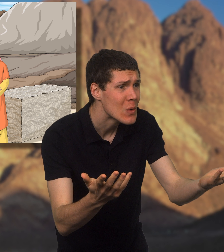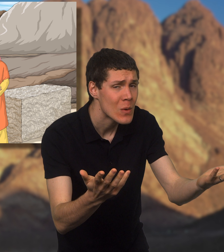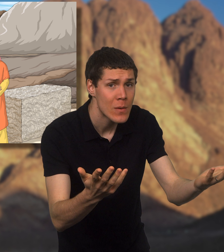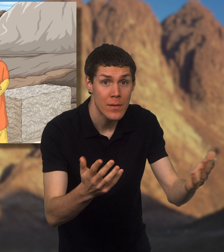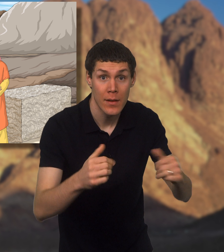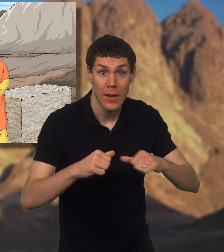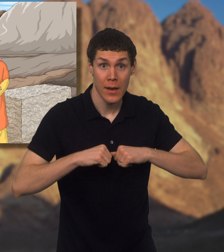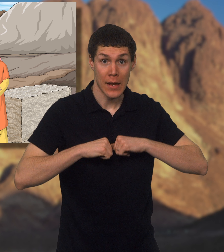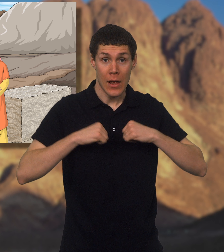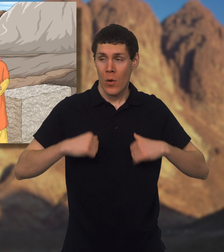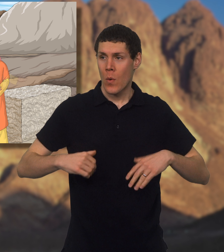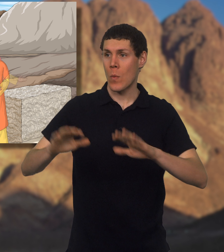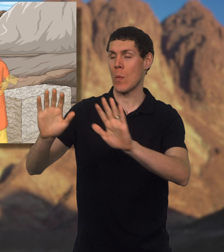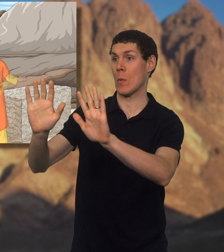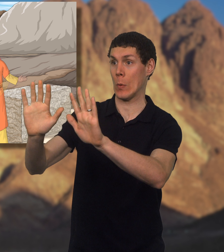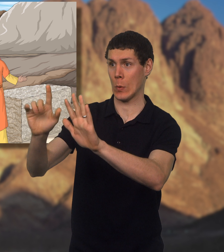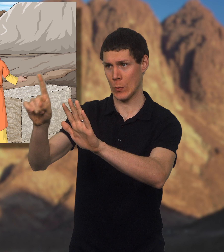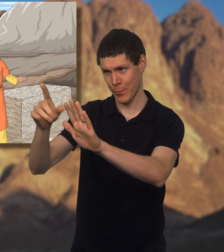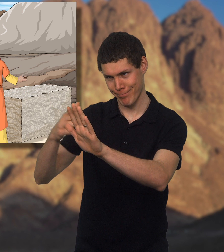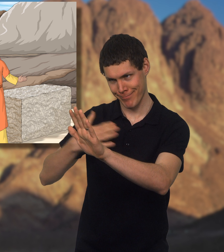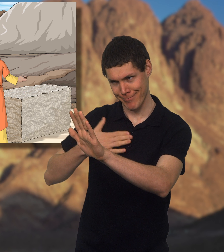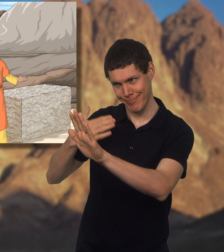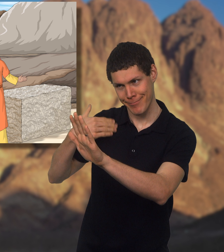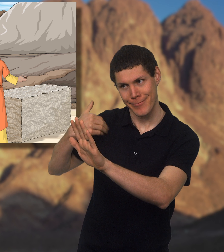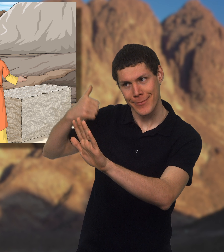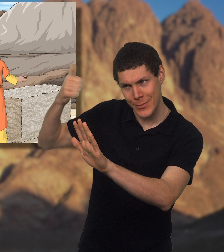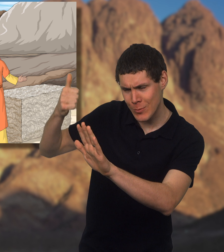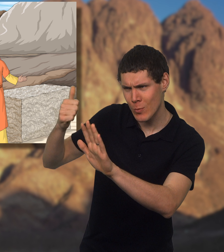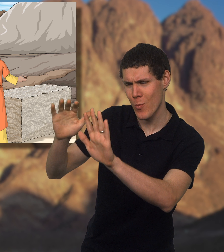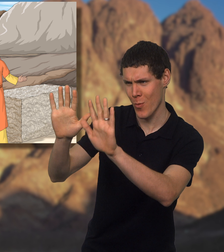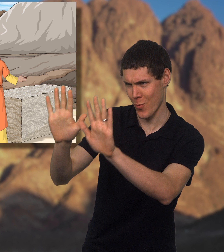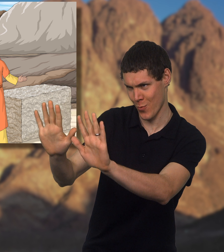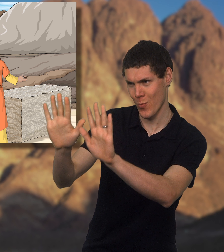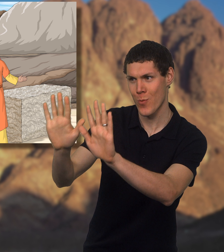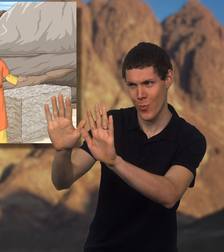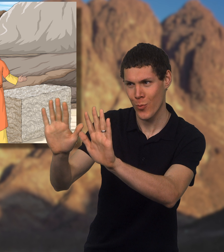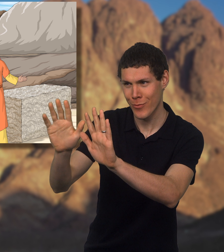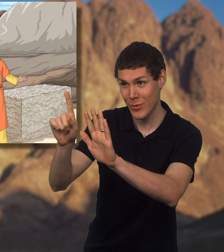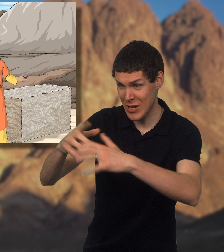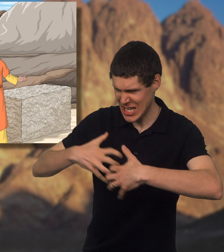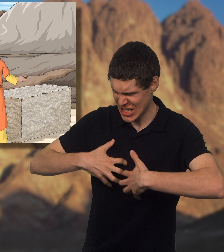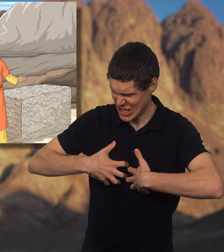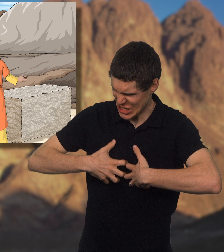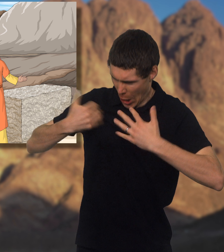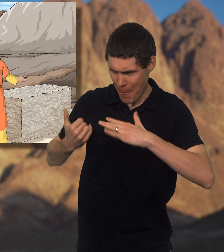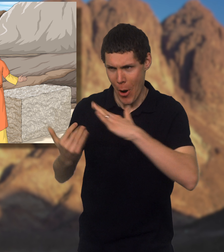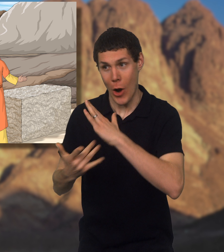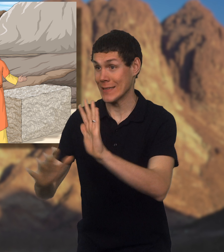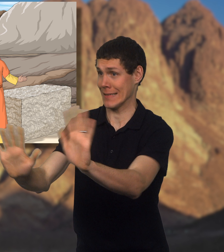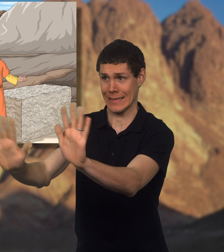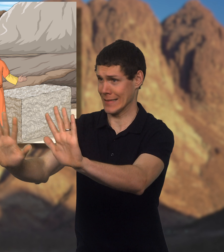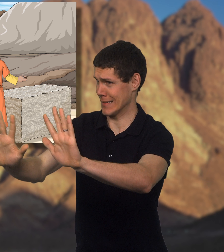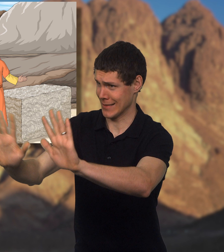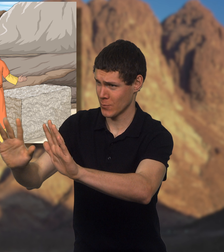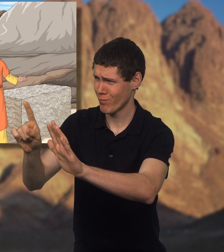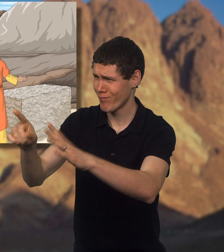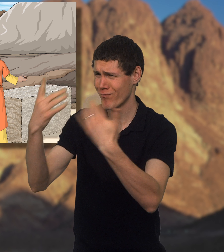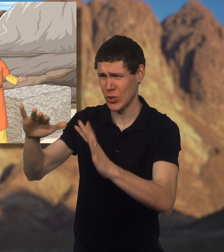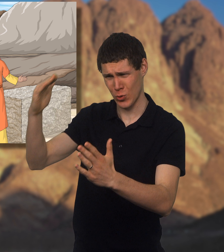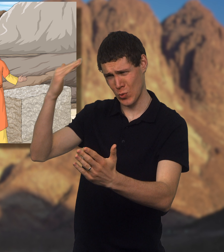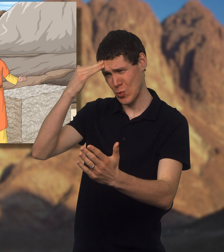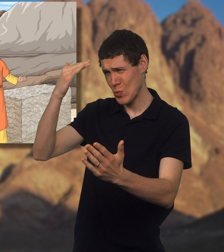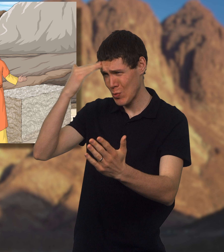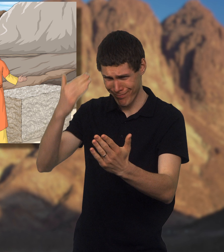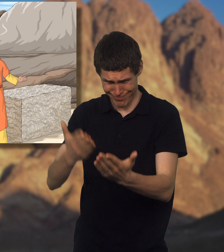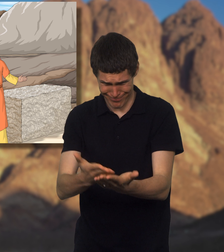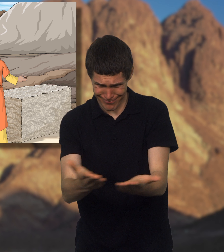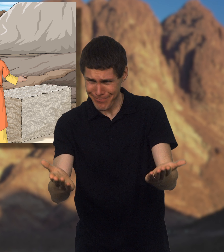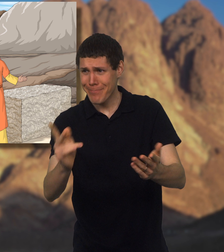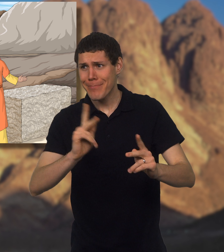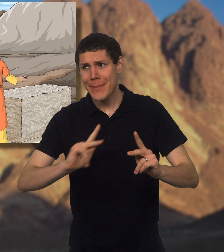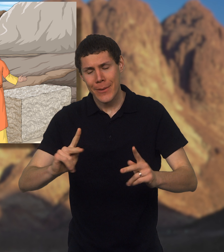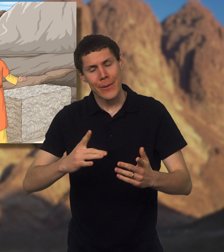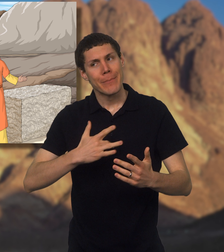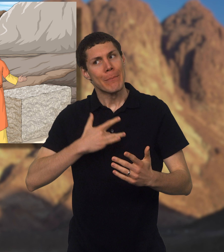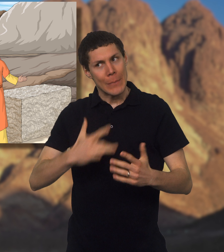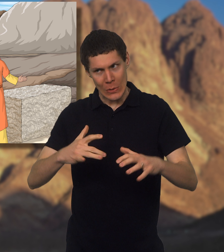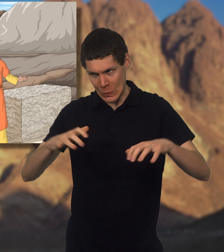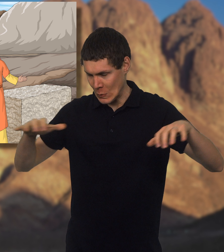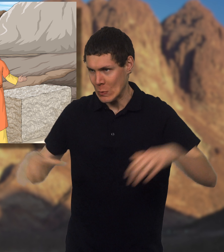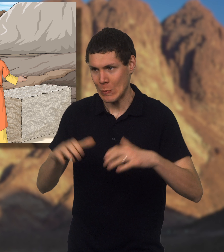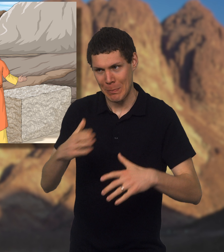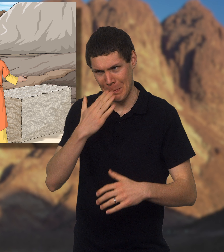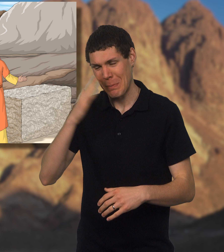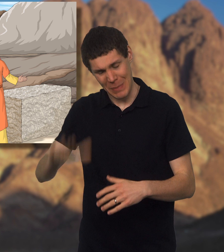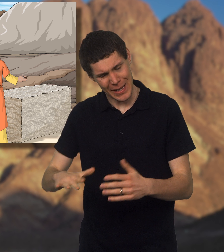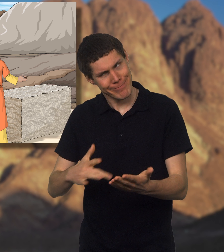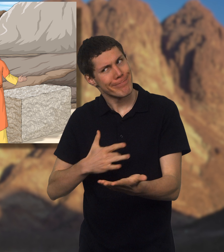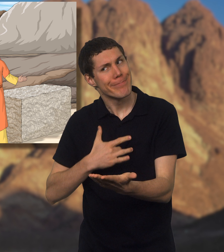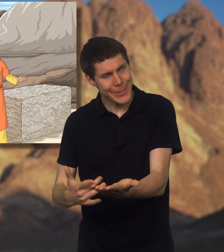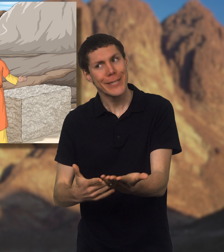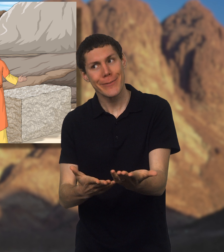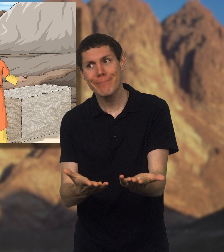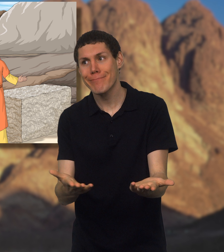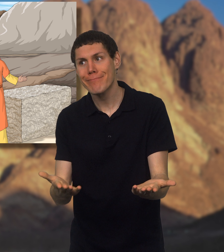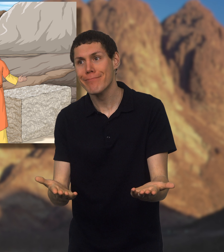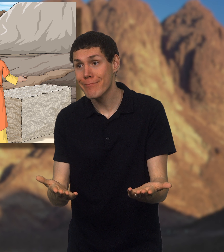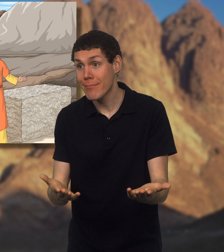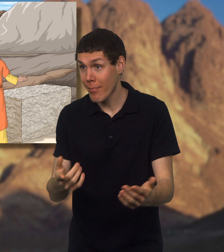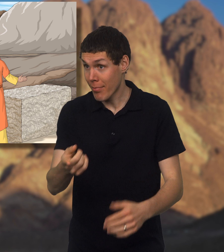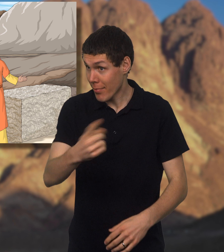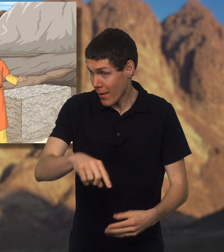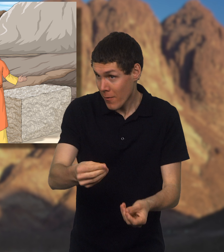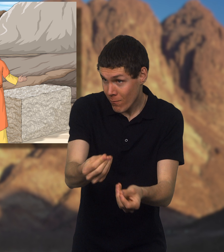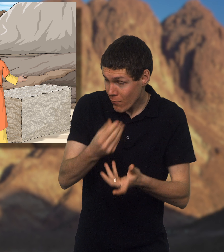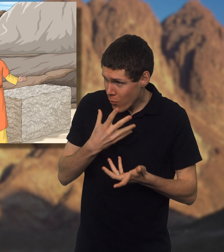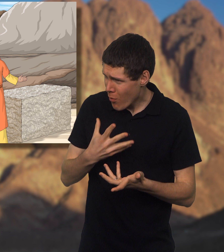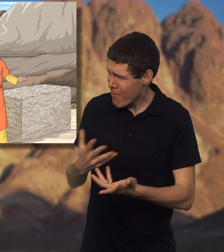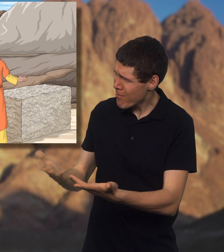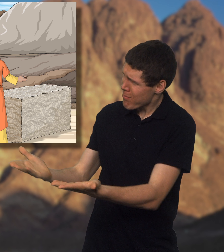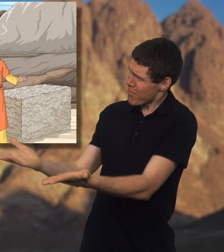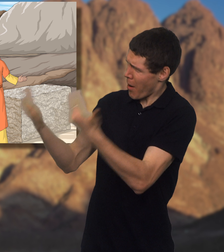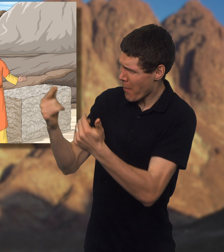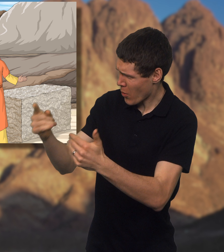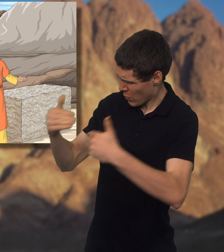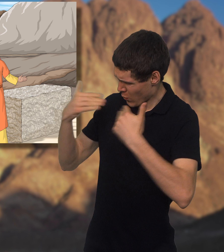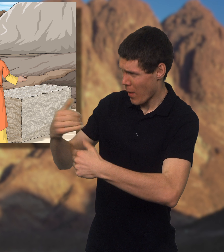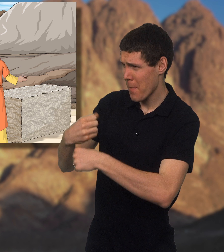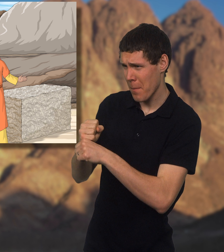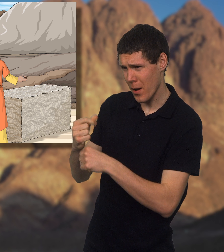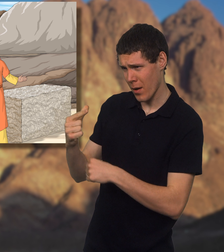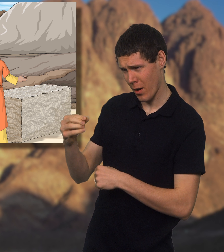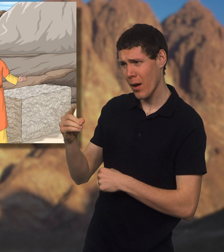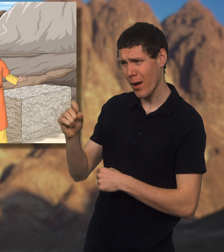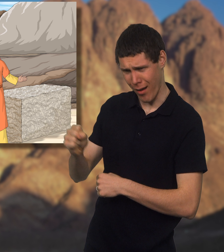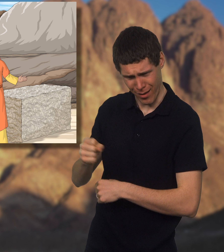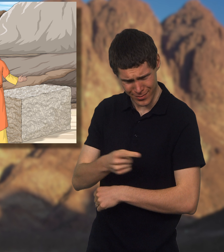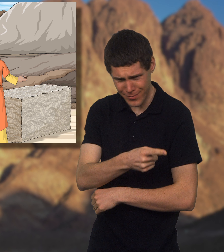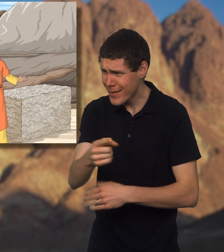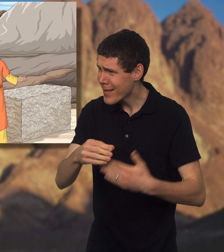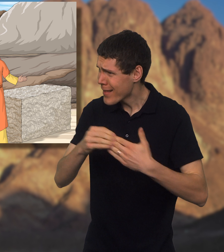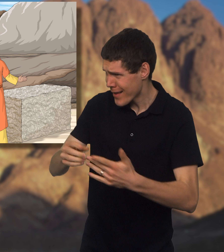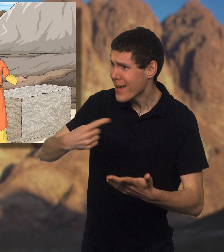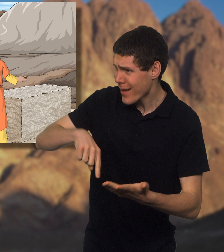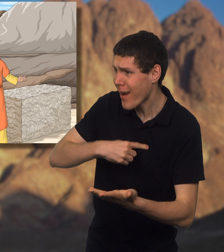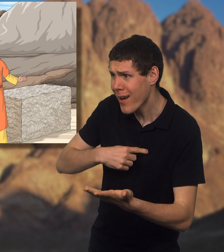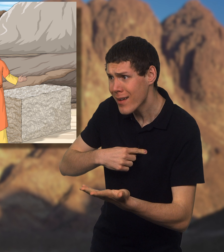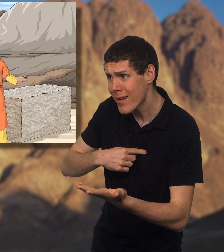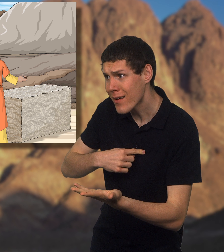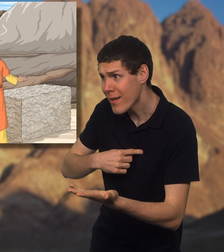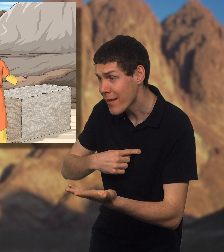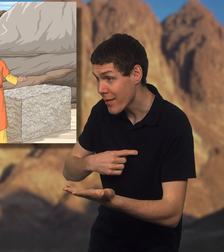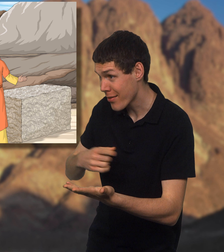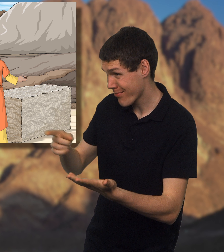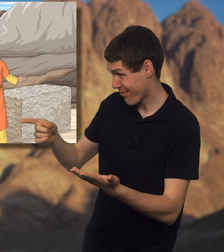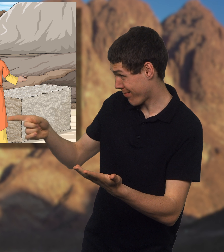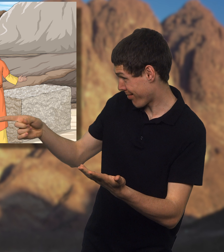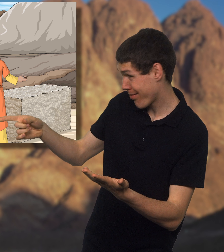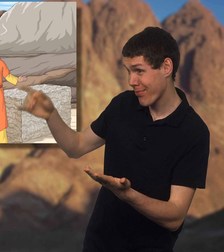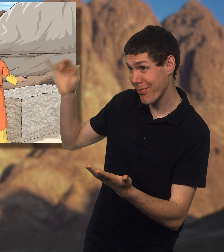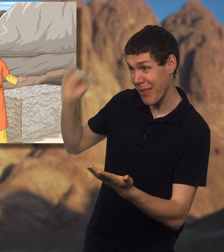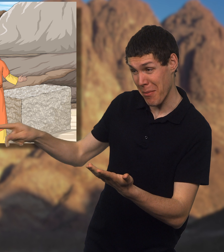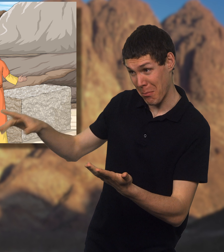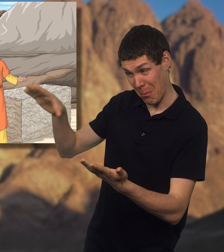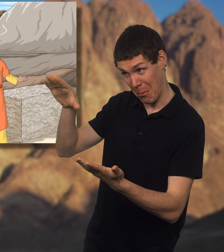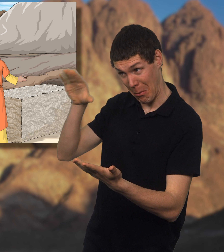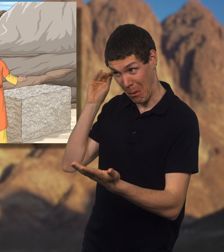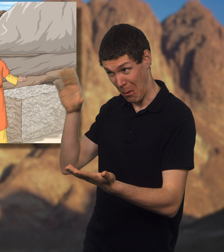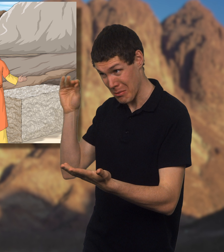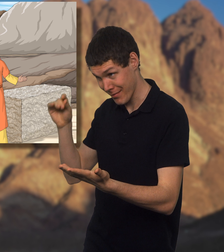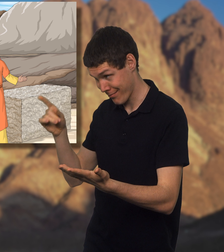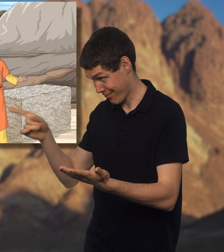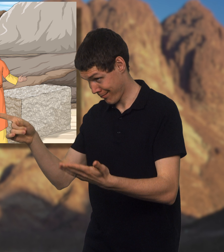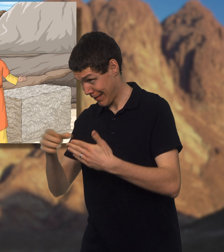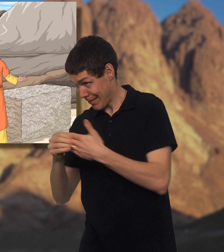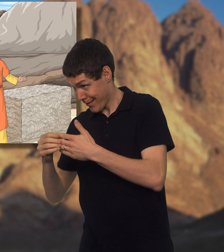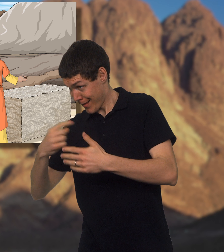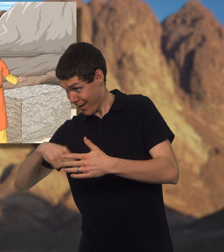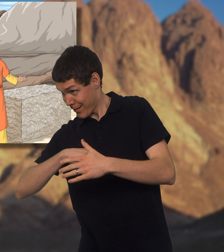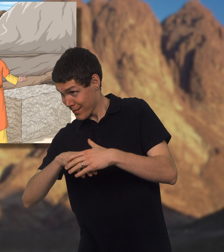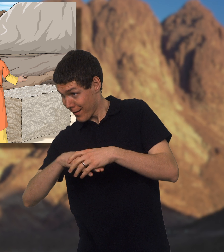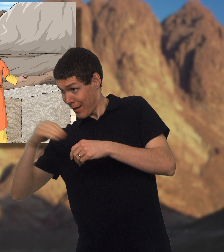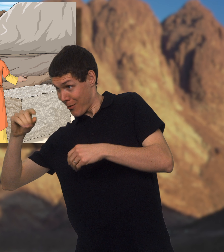“You yourself know that the people are intent on evil. They told me, ‘Make us gods who will go before us.